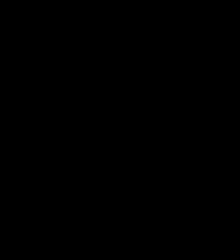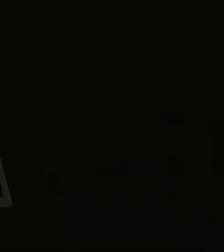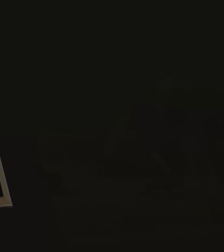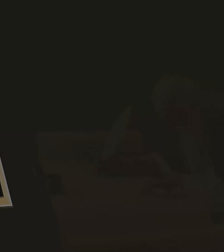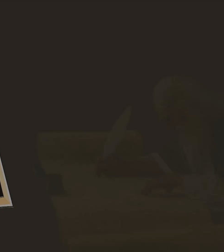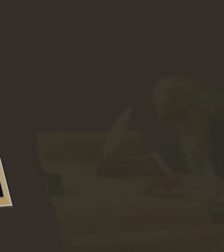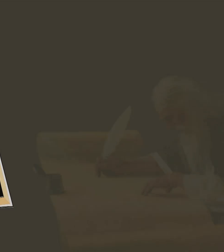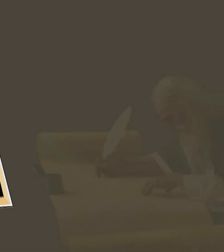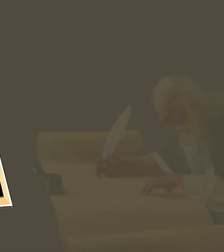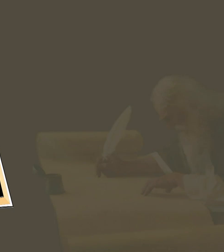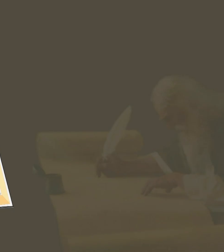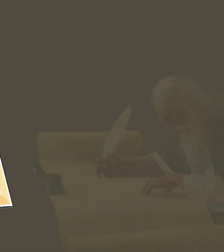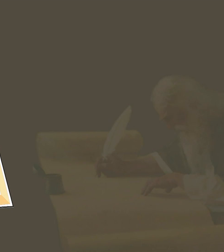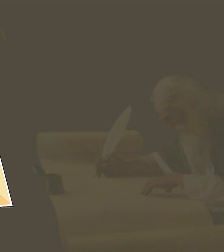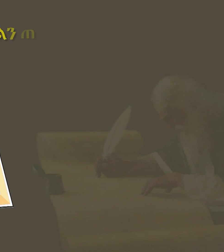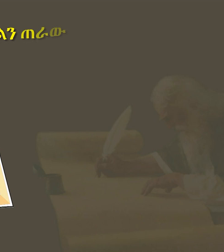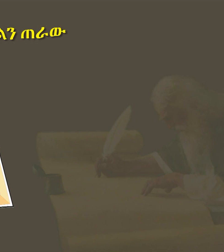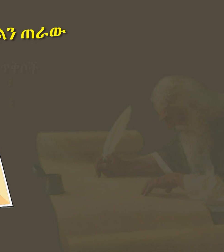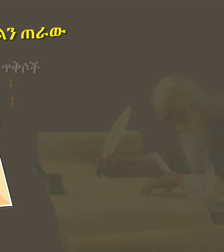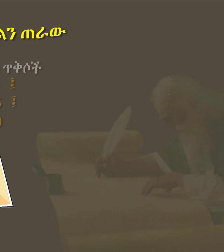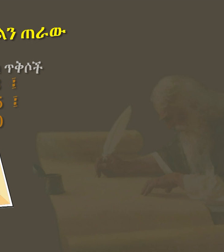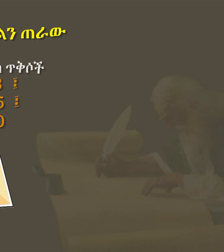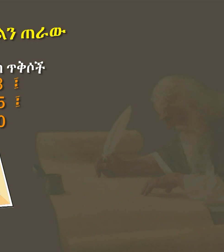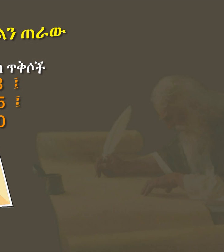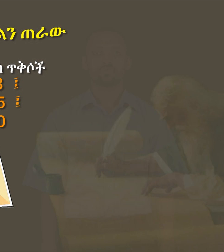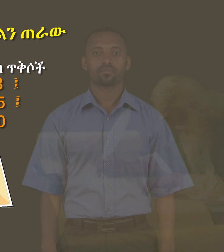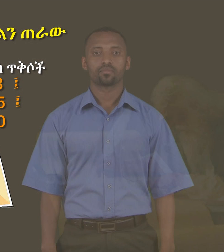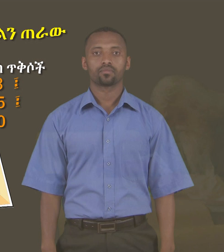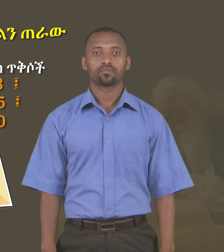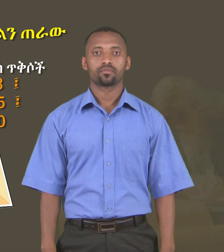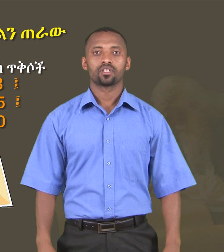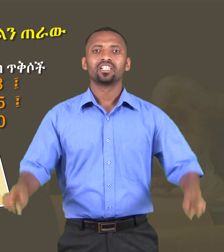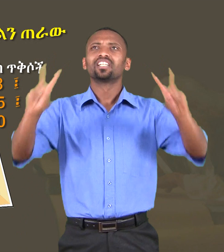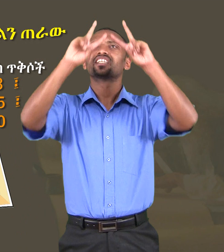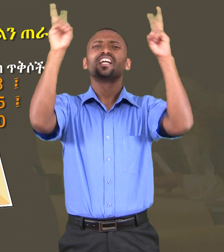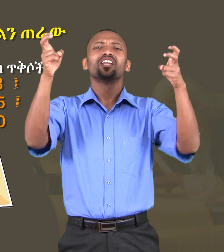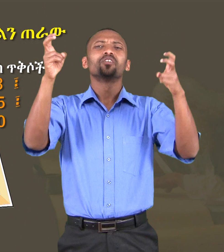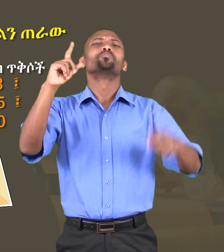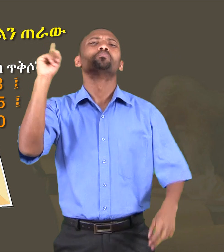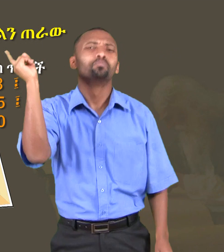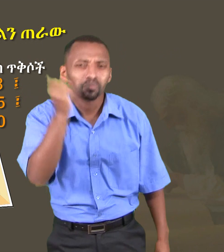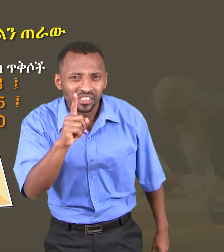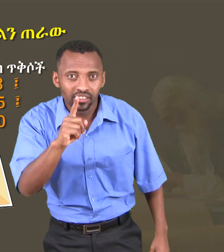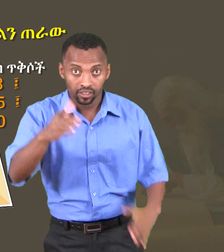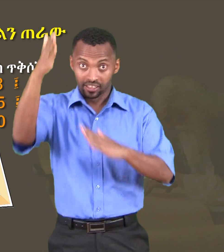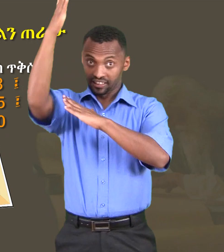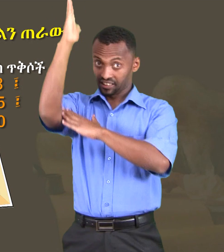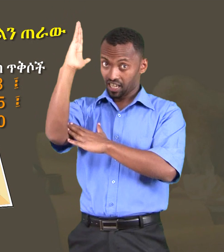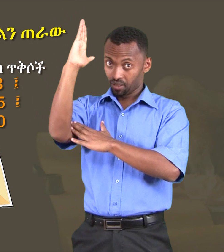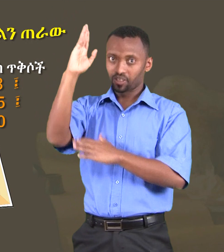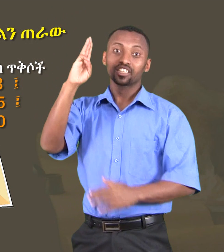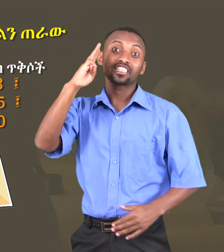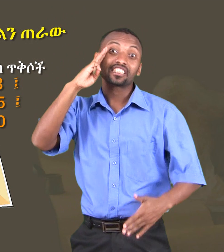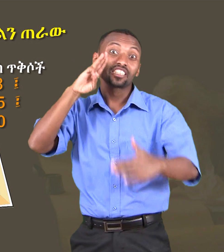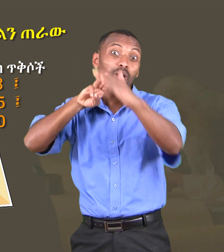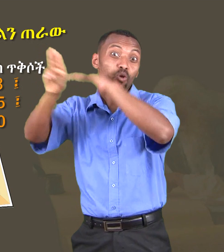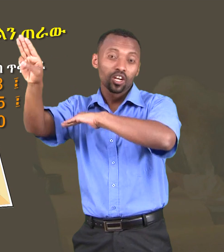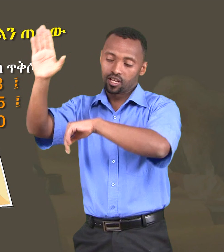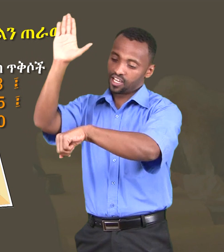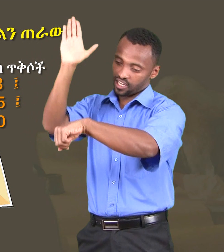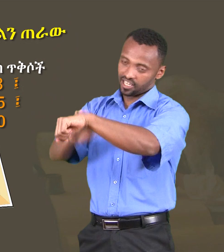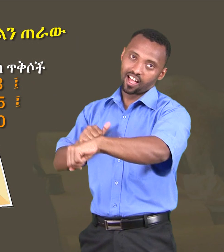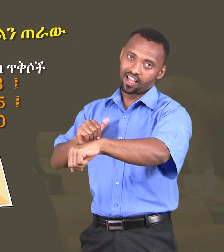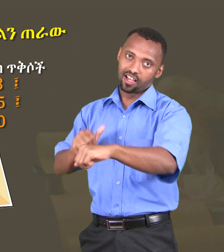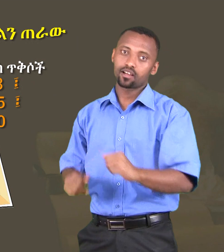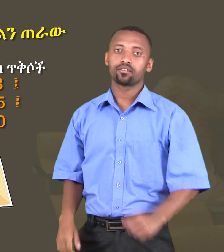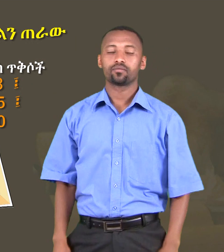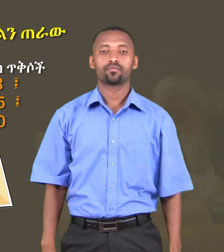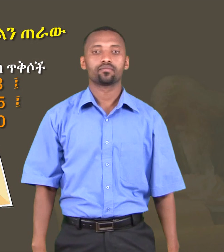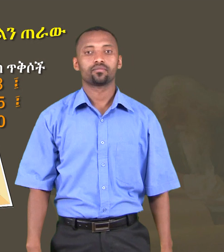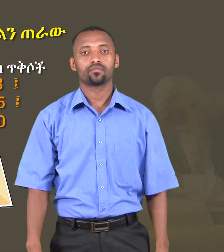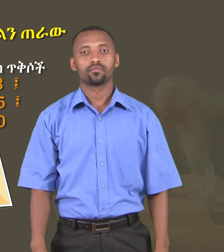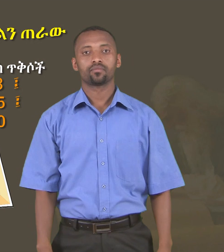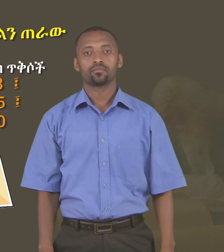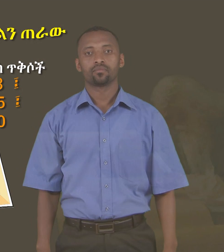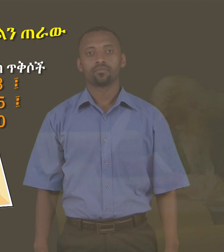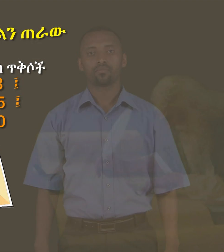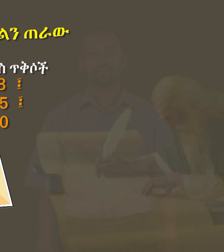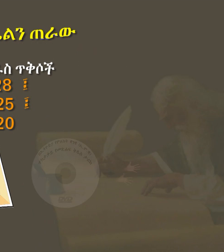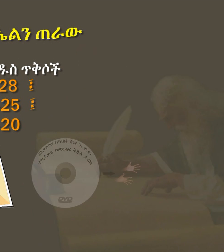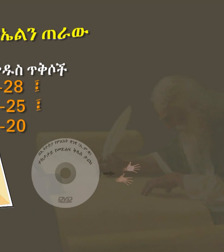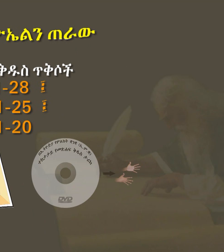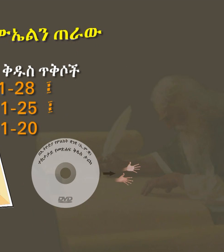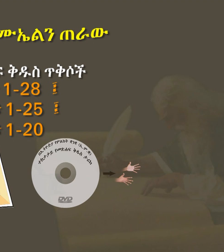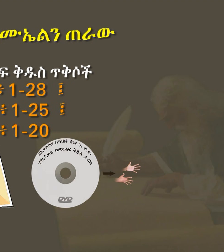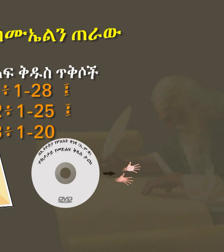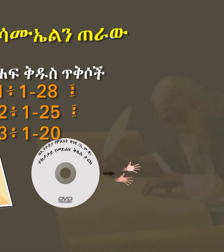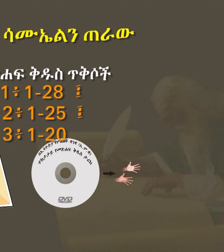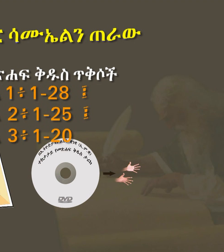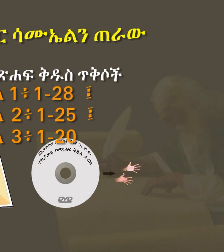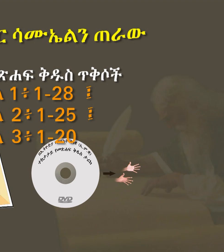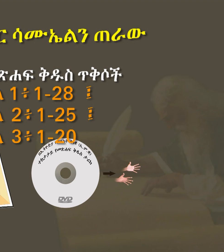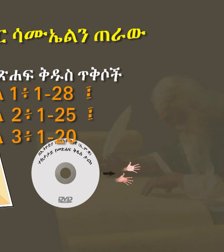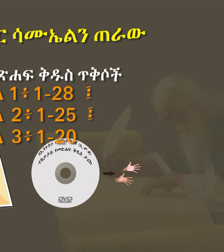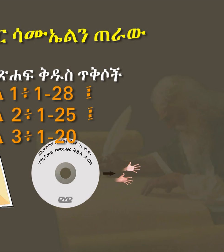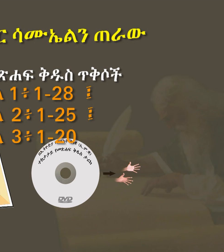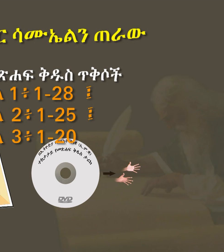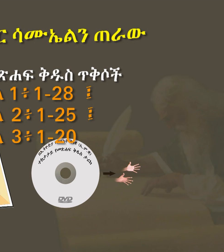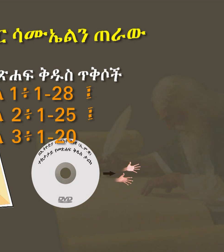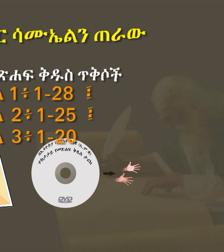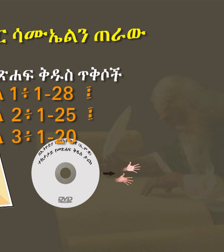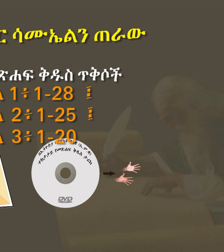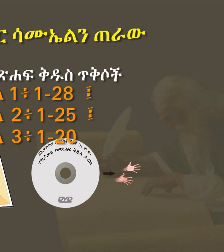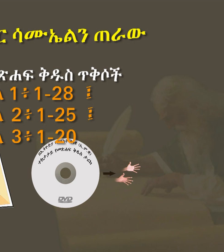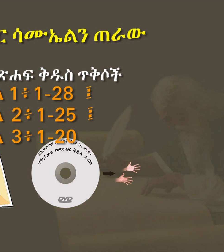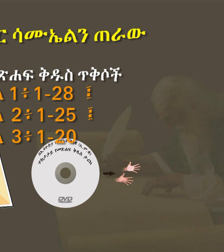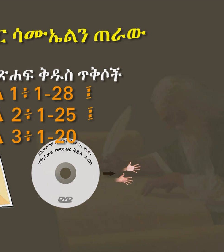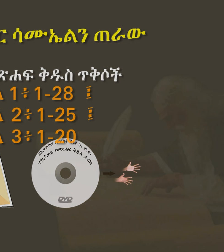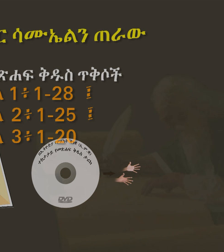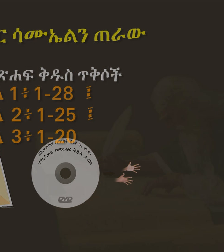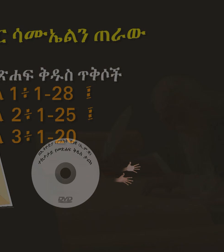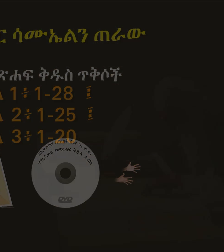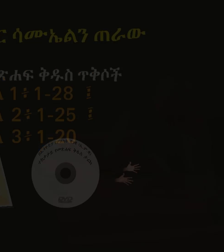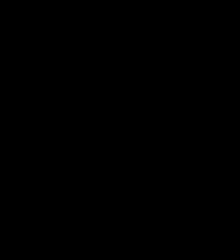The Lord calls Samuel